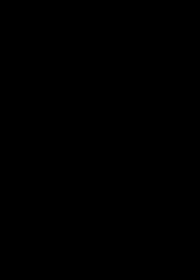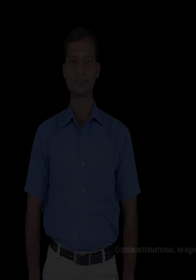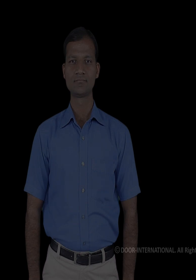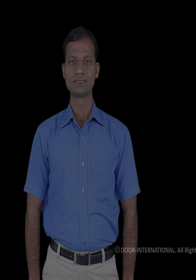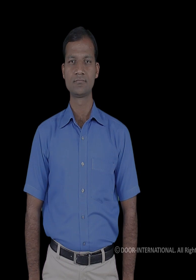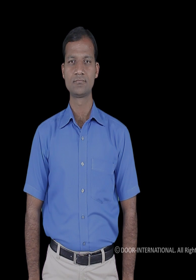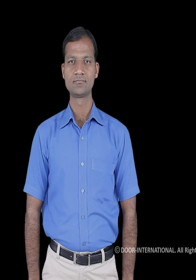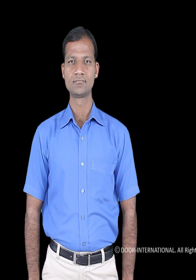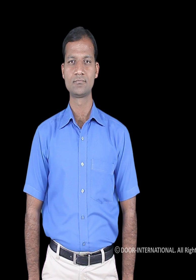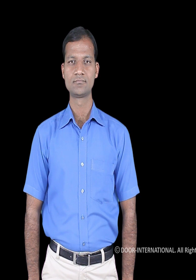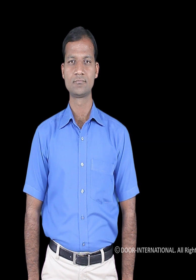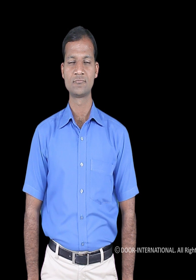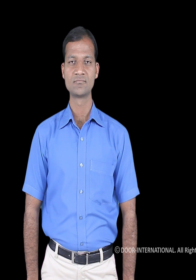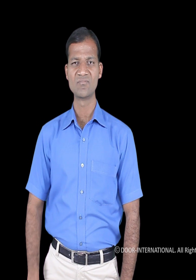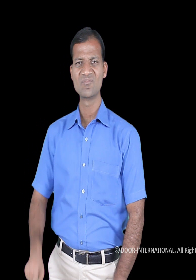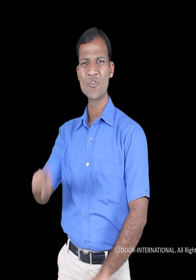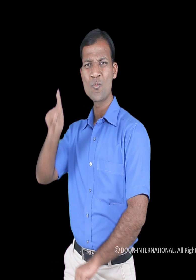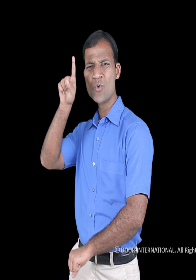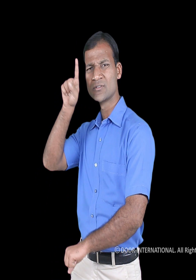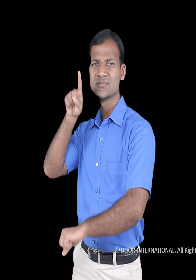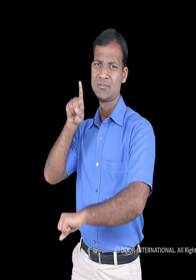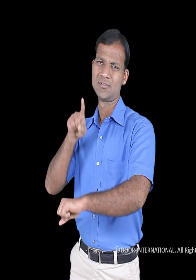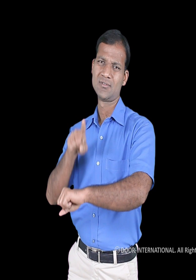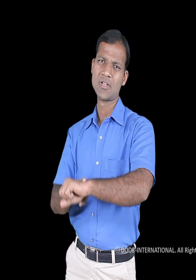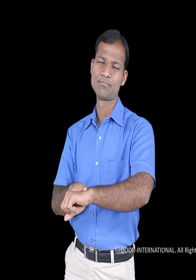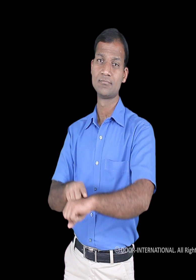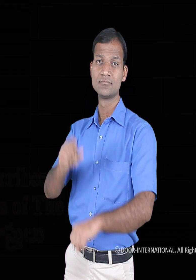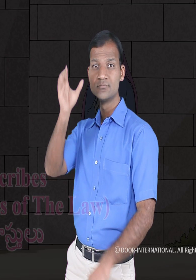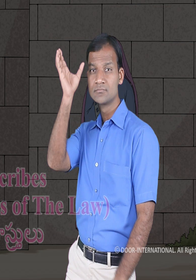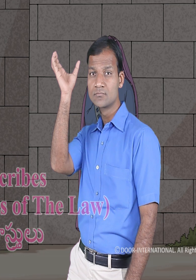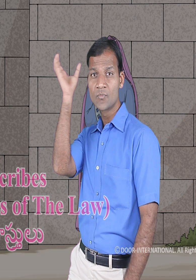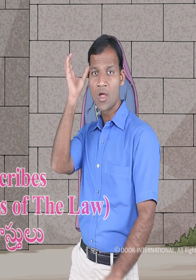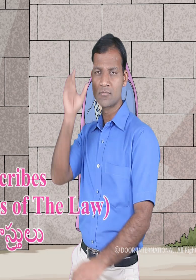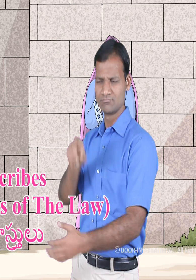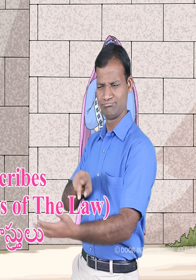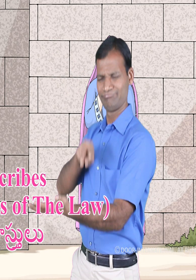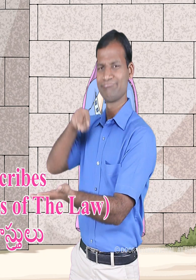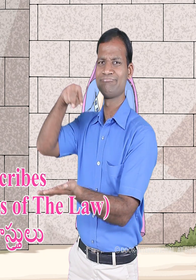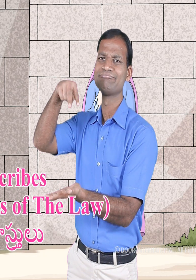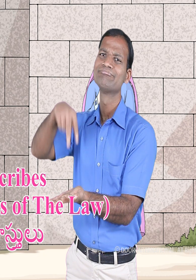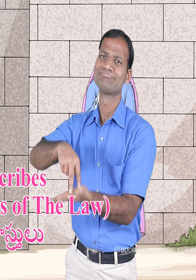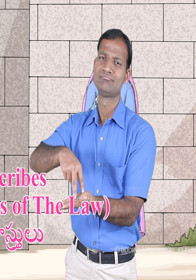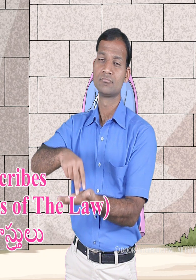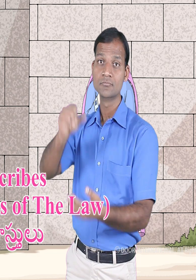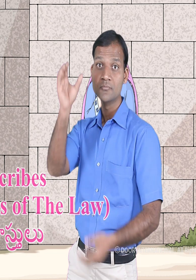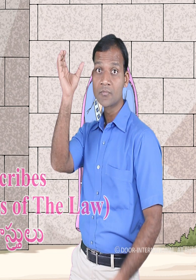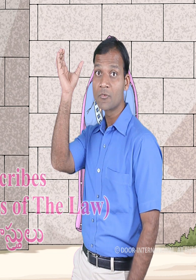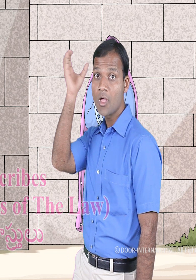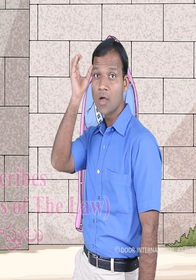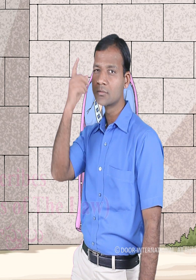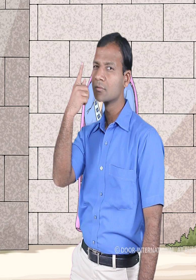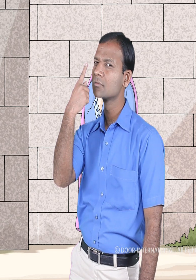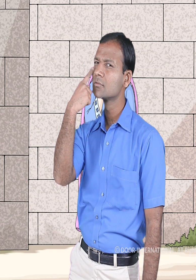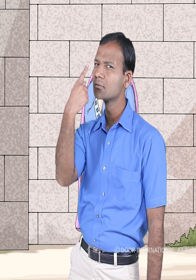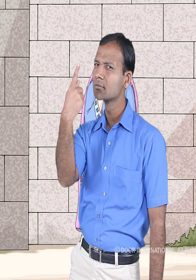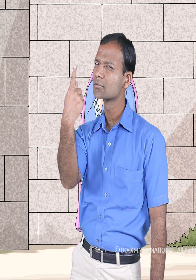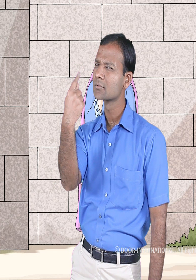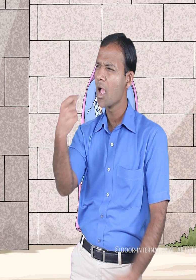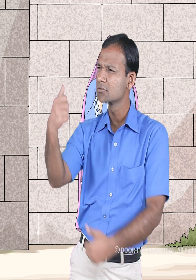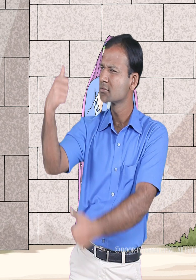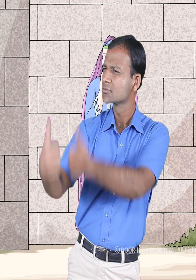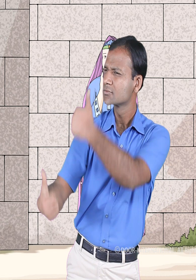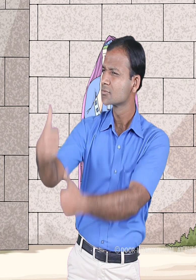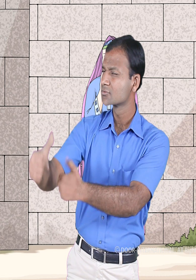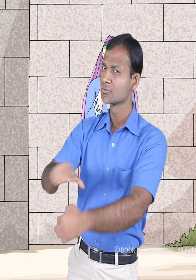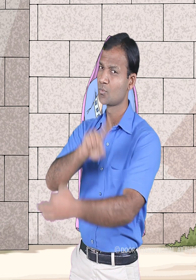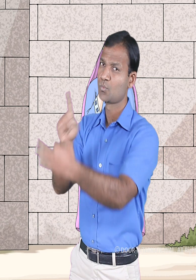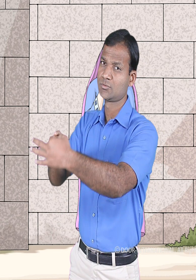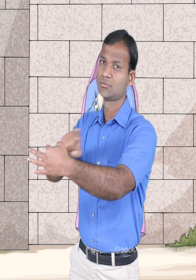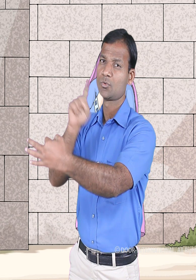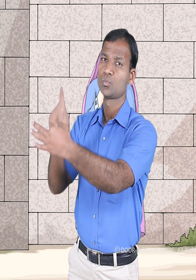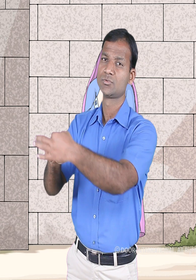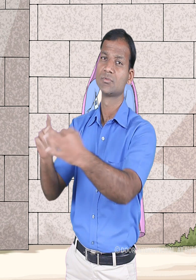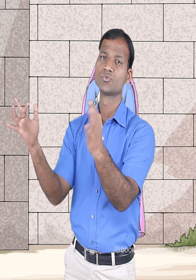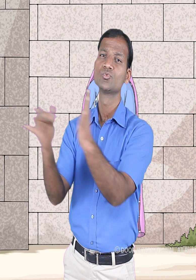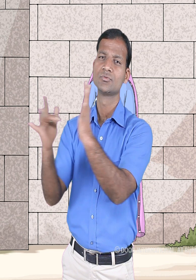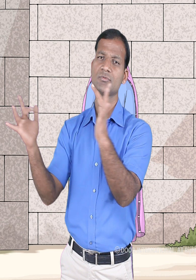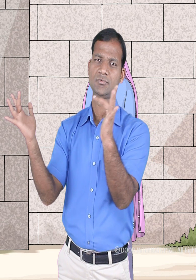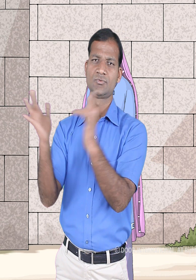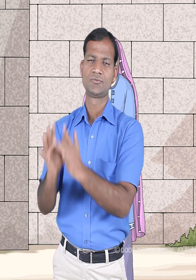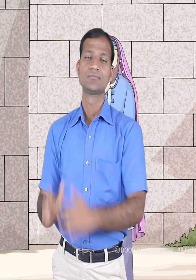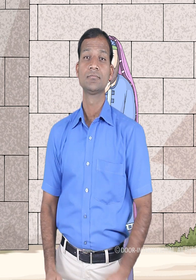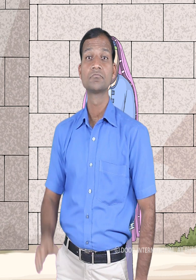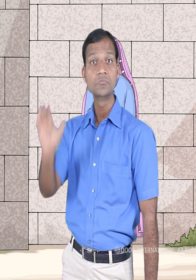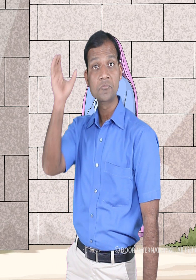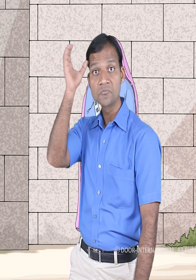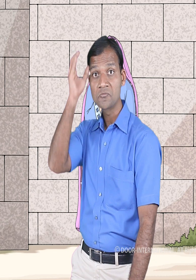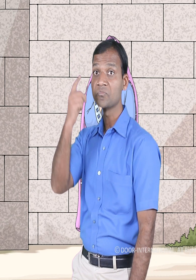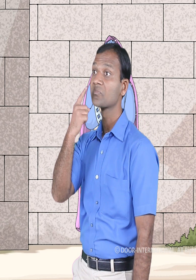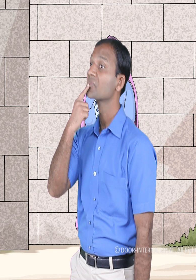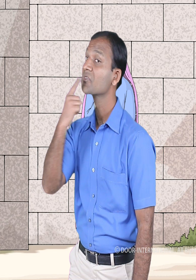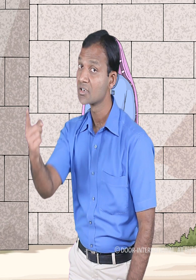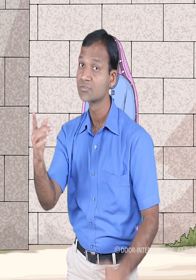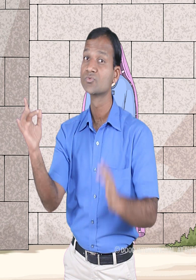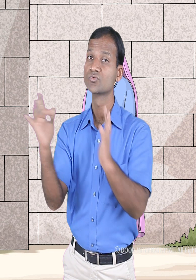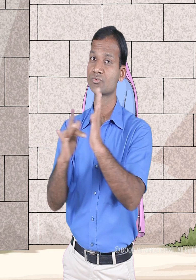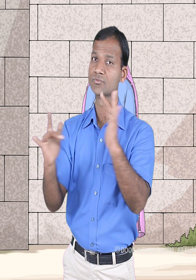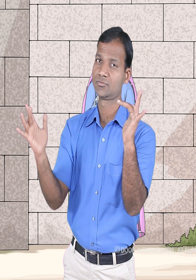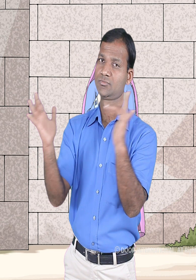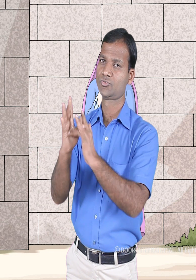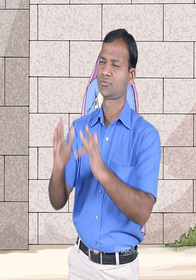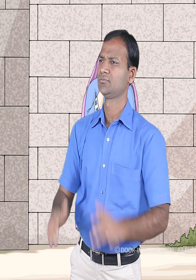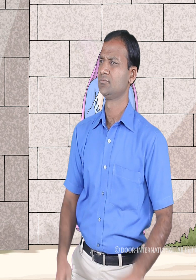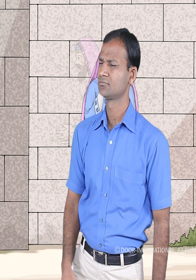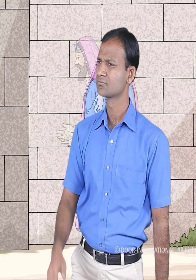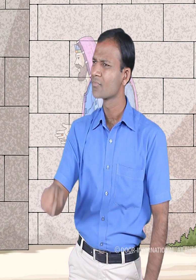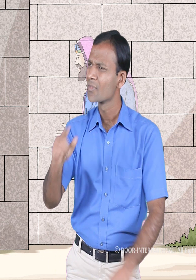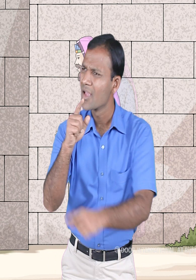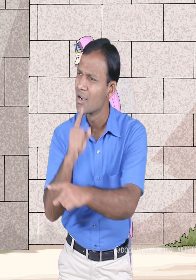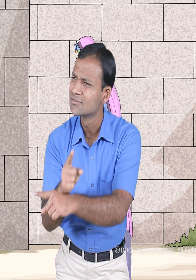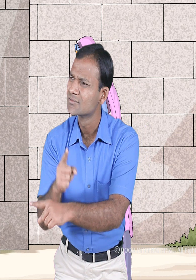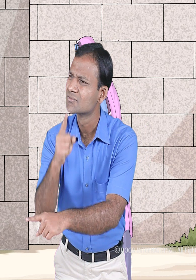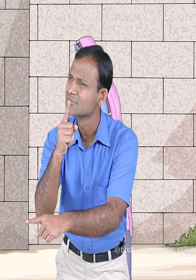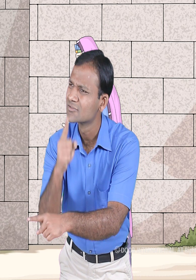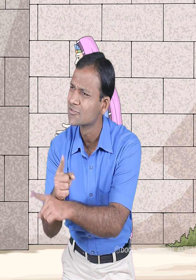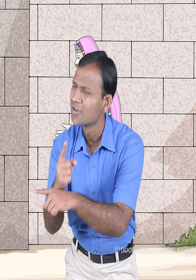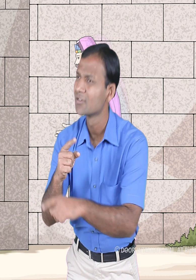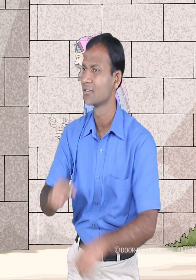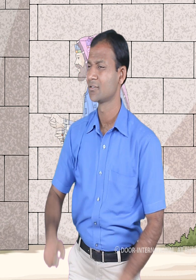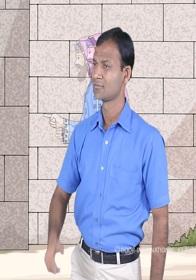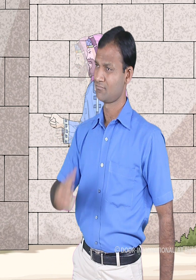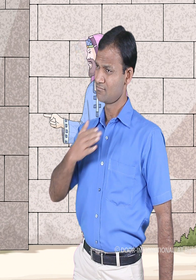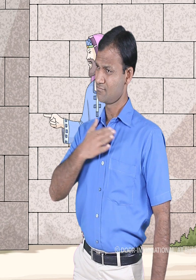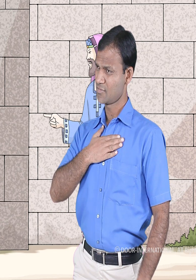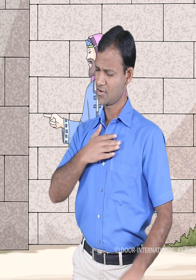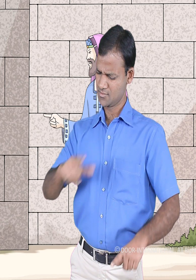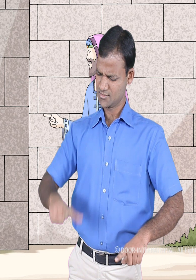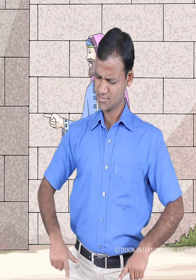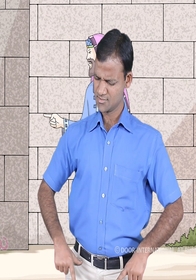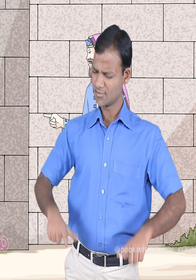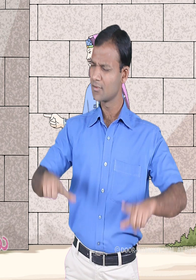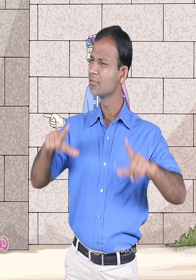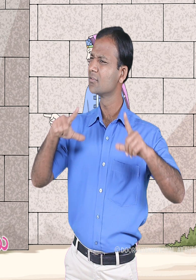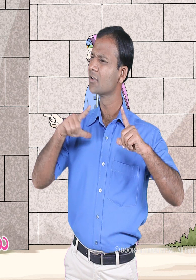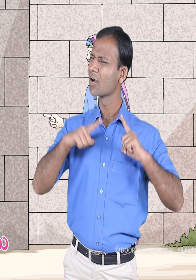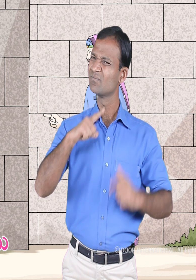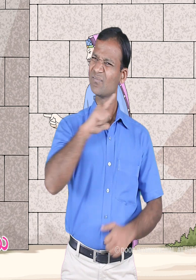One day an expert in the law stood up to test Him.